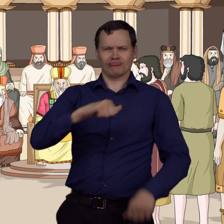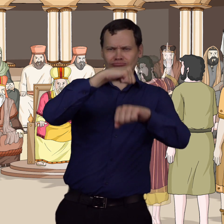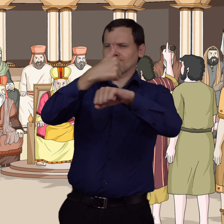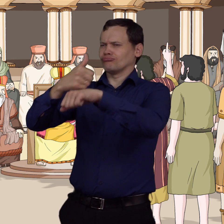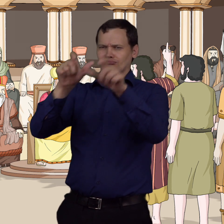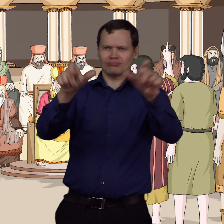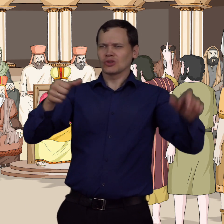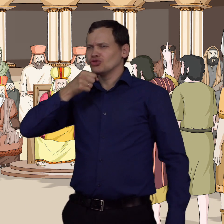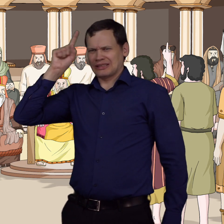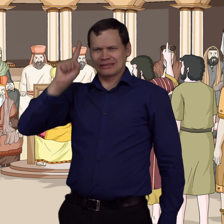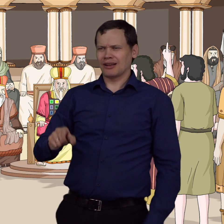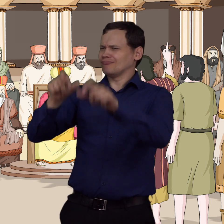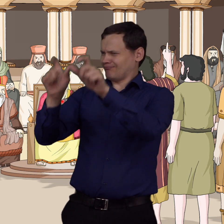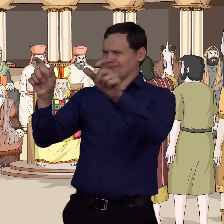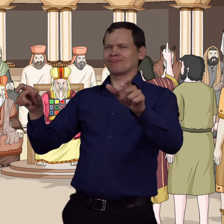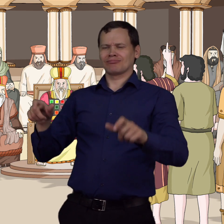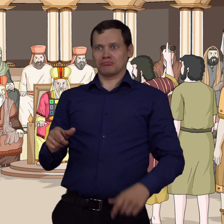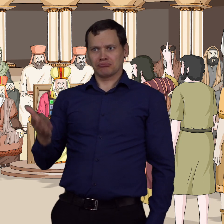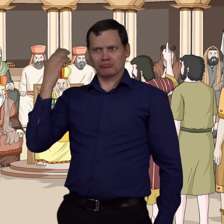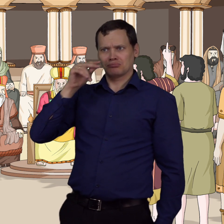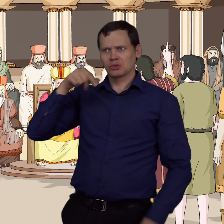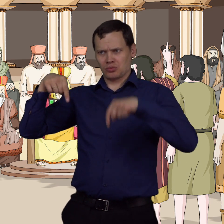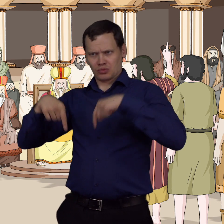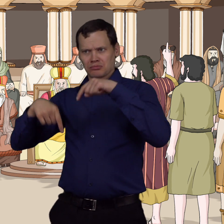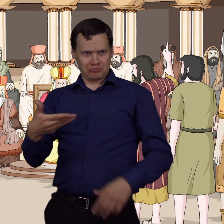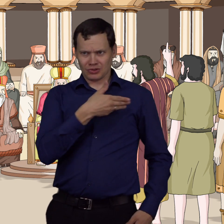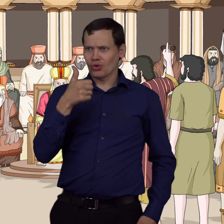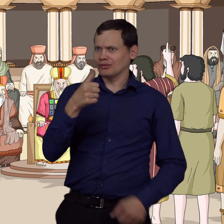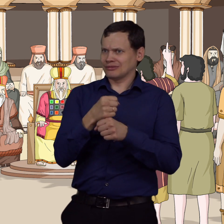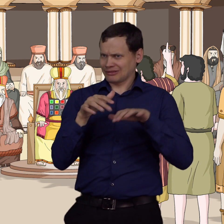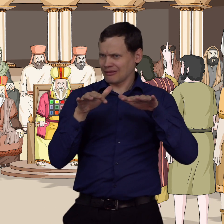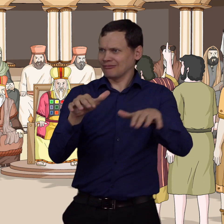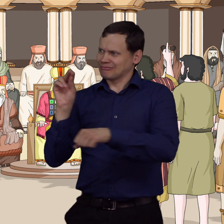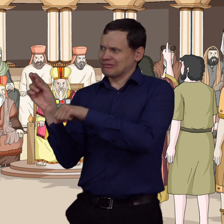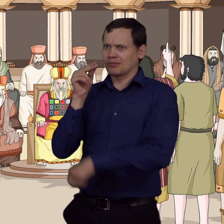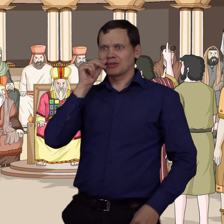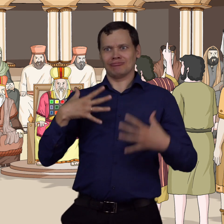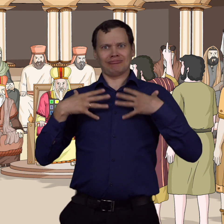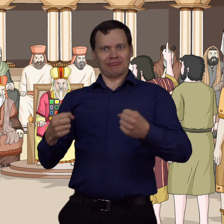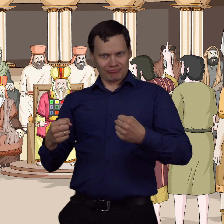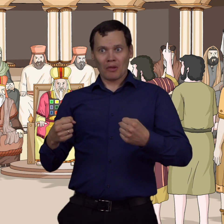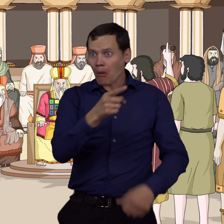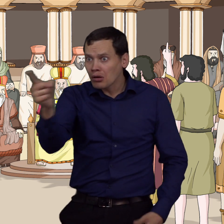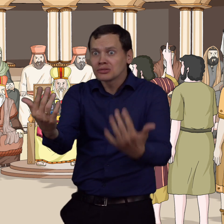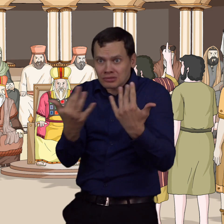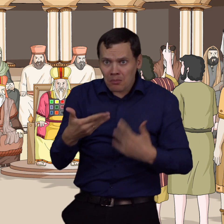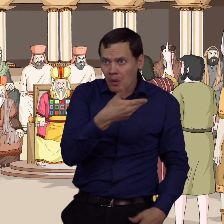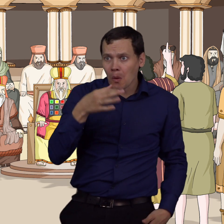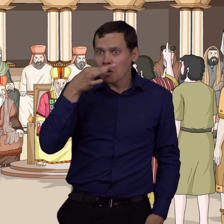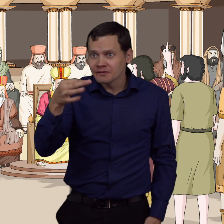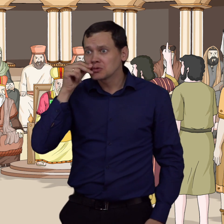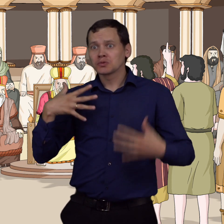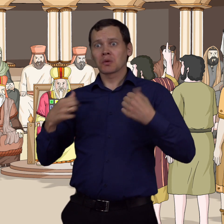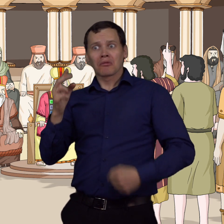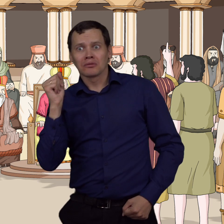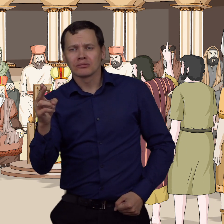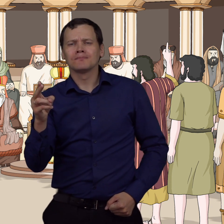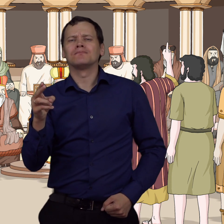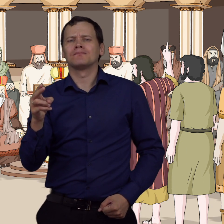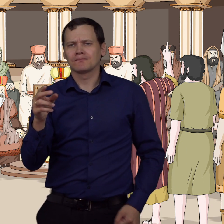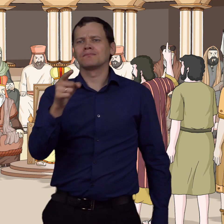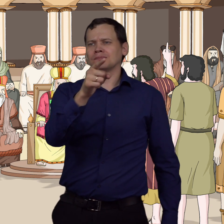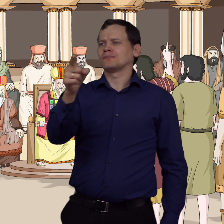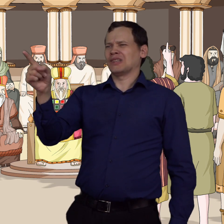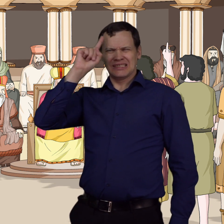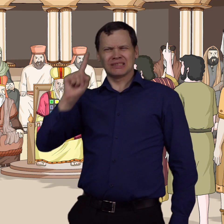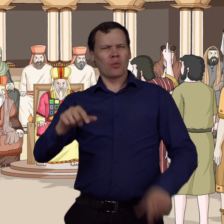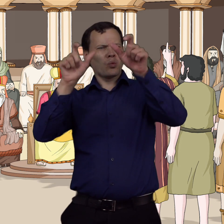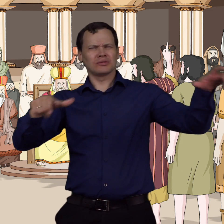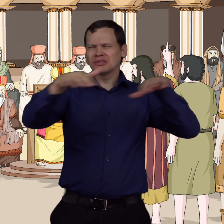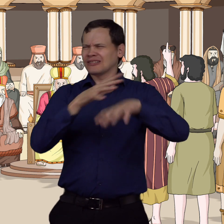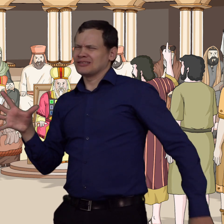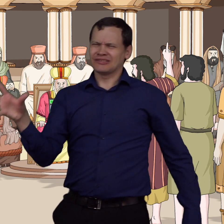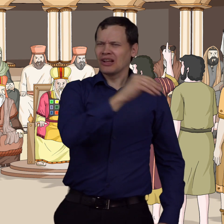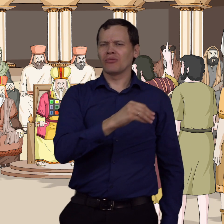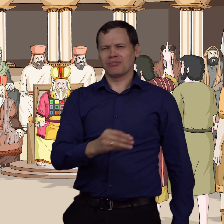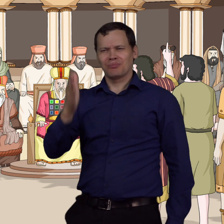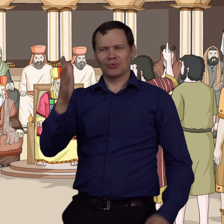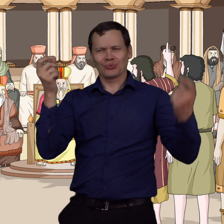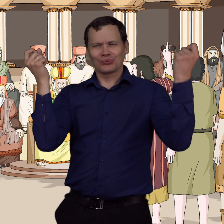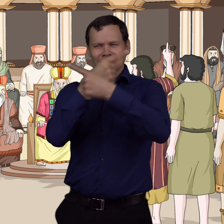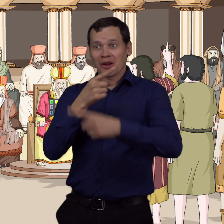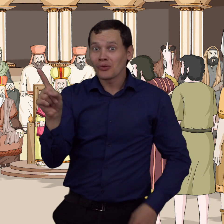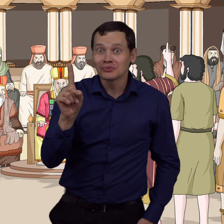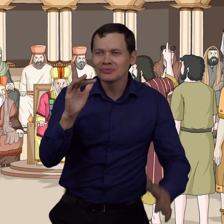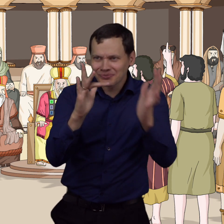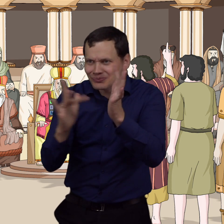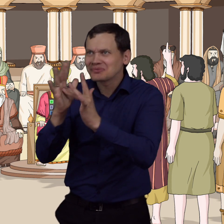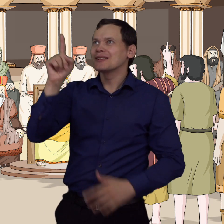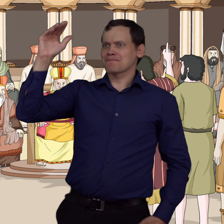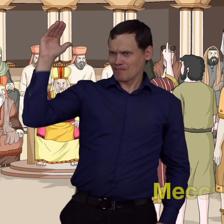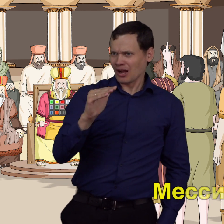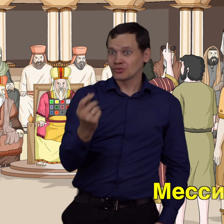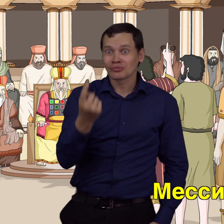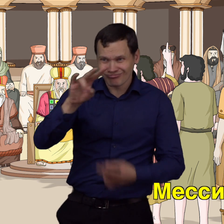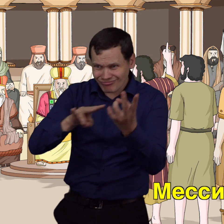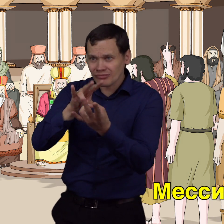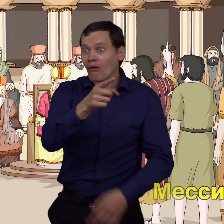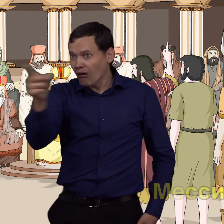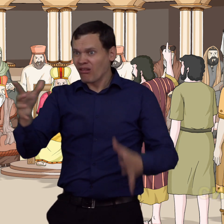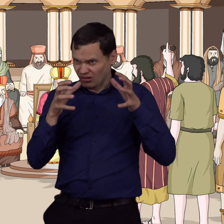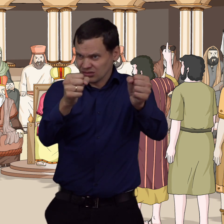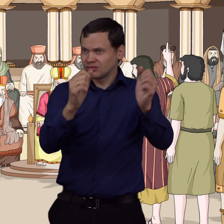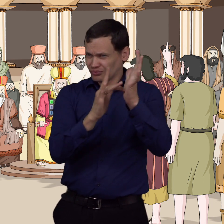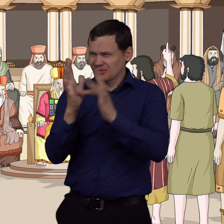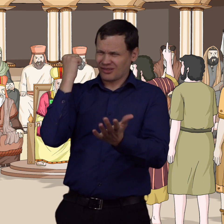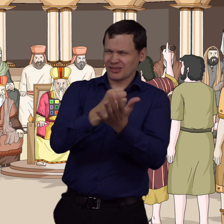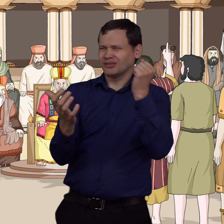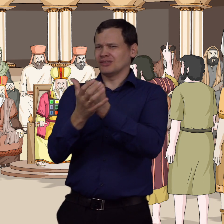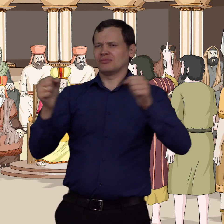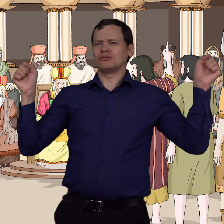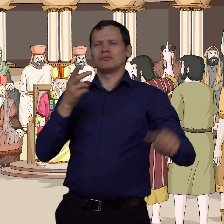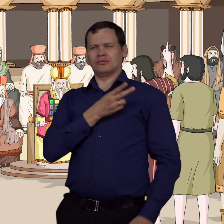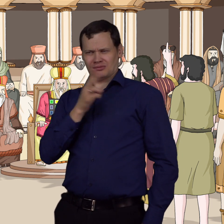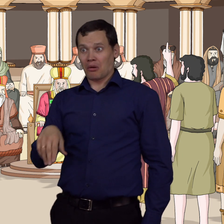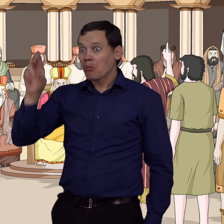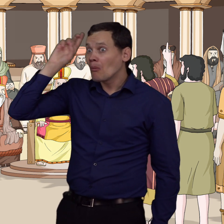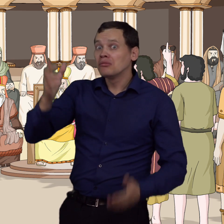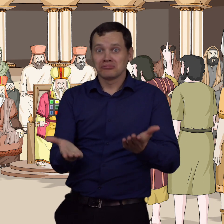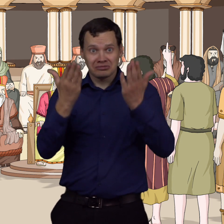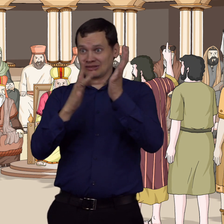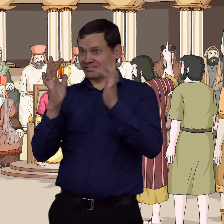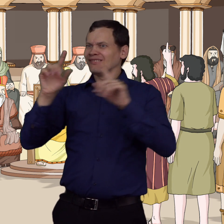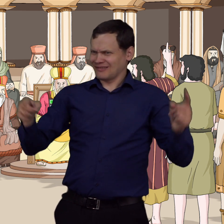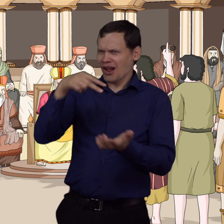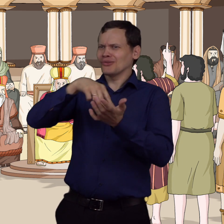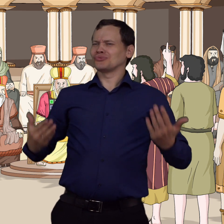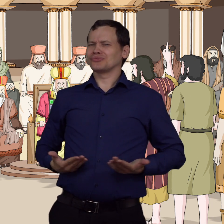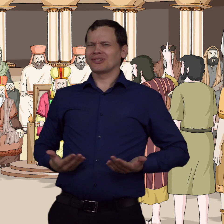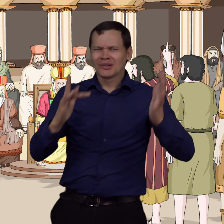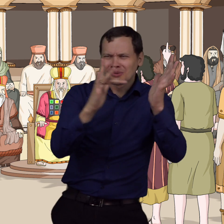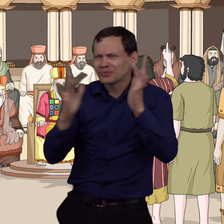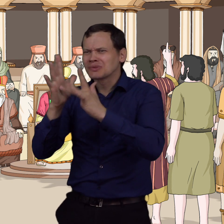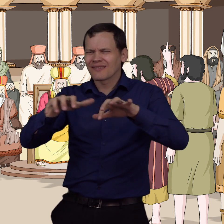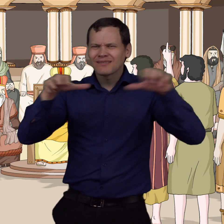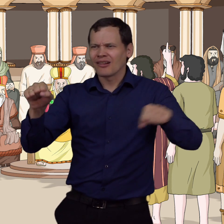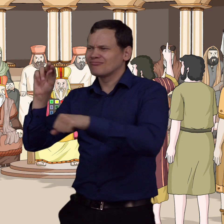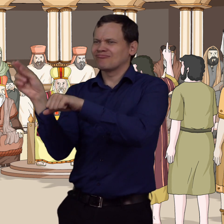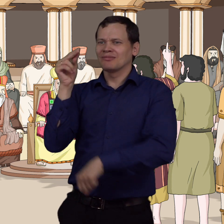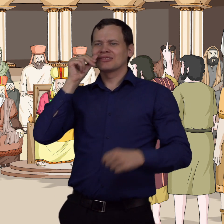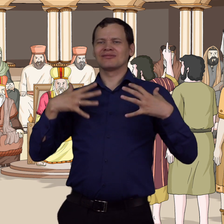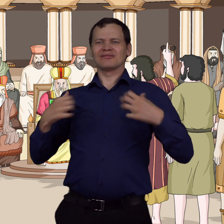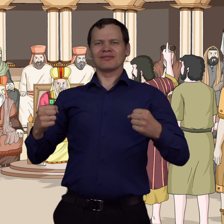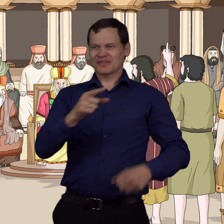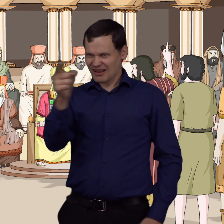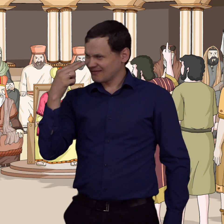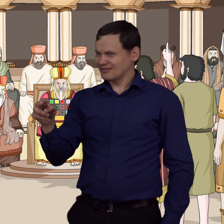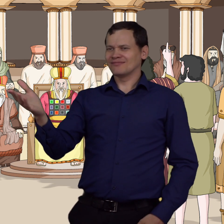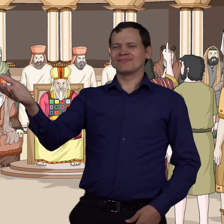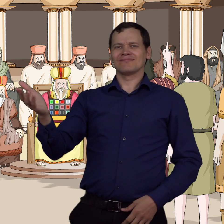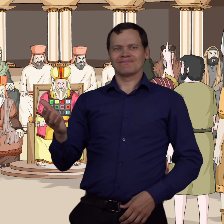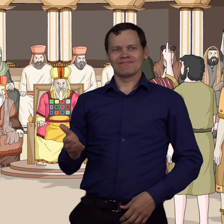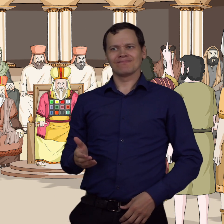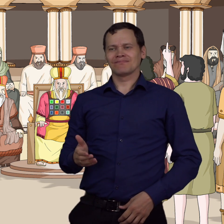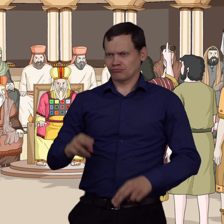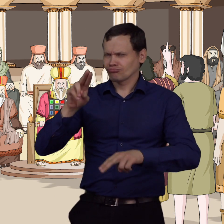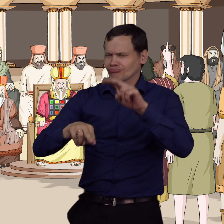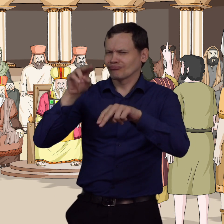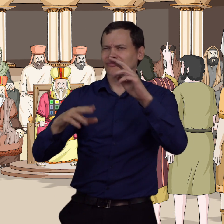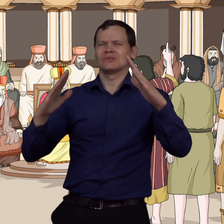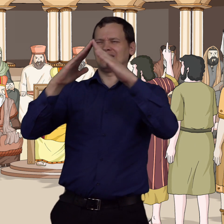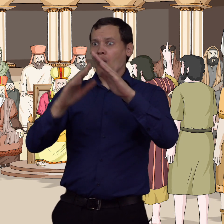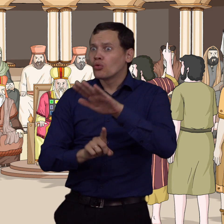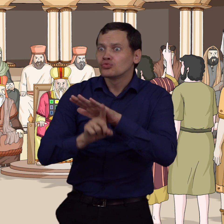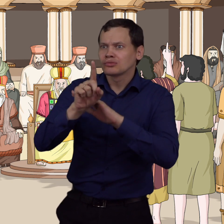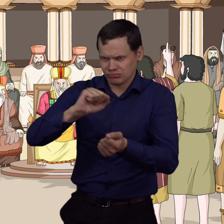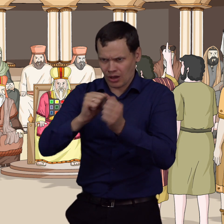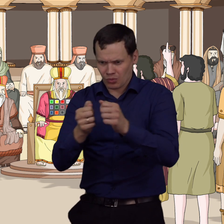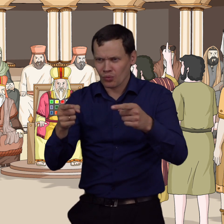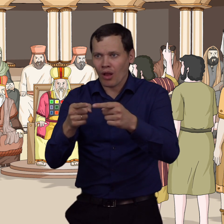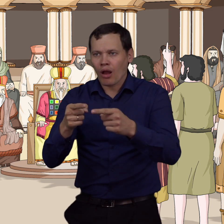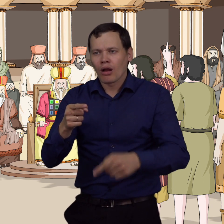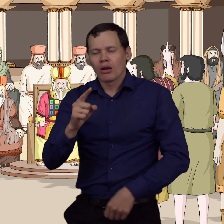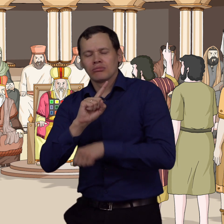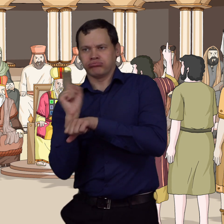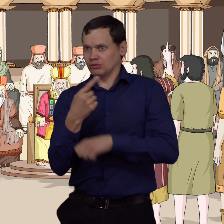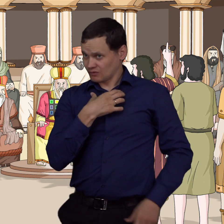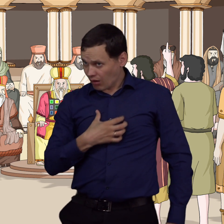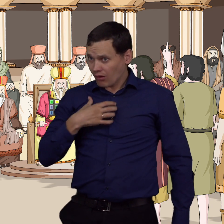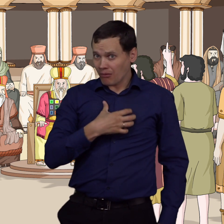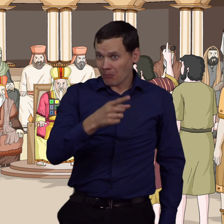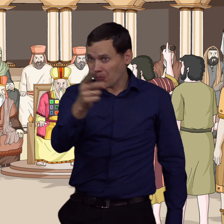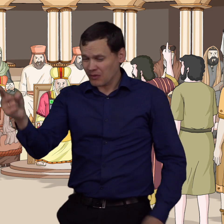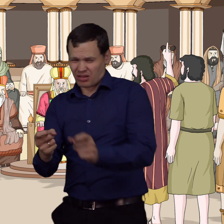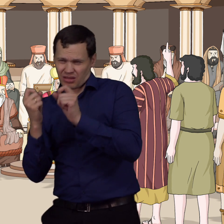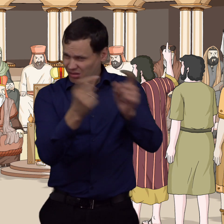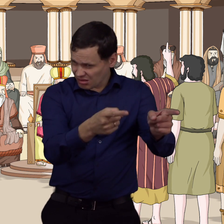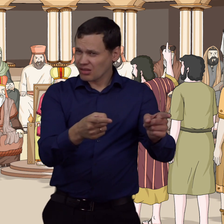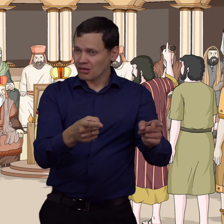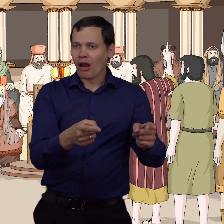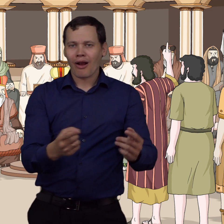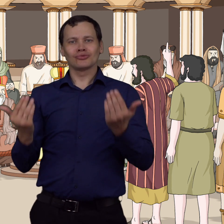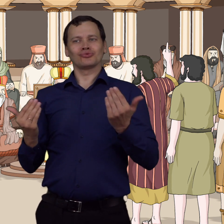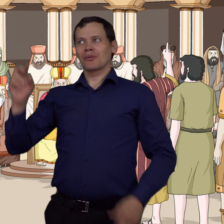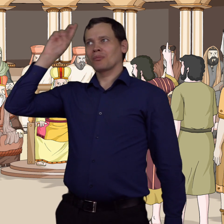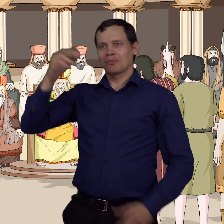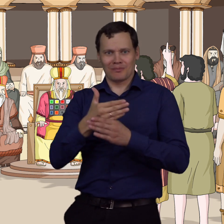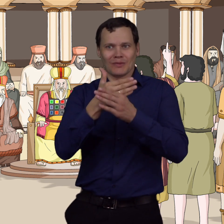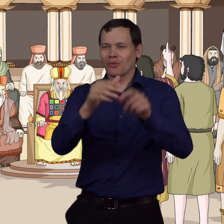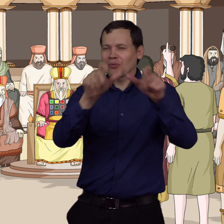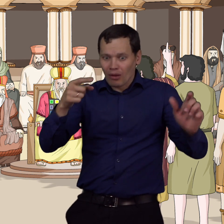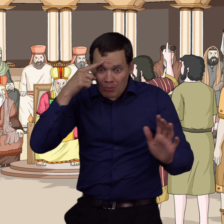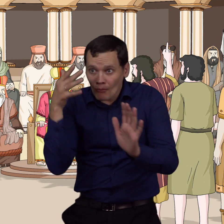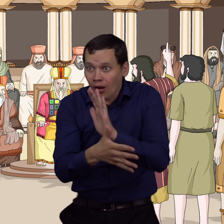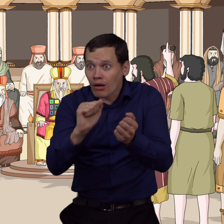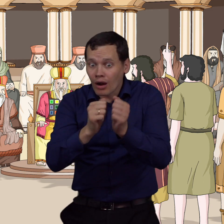If we are being examined today about a kind service to a man who was lame, to determine how he was healed, then let this be known to all of you and to all the people of Israel: It is by the name of Jesus Christ of Nazareth, whom you crucified but whom God raised from the dead, that this man stands before you healed.